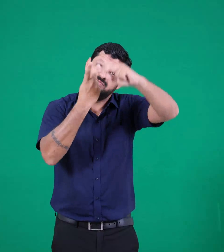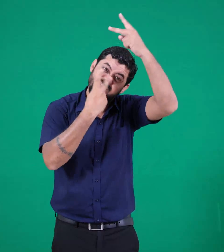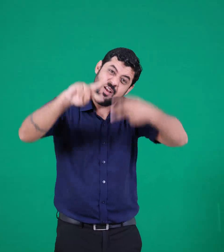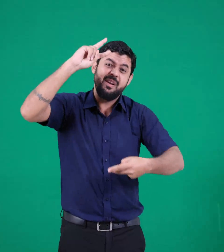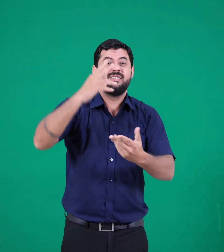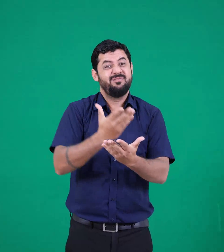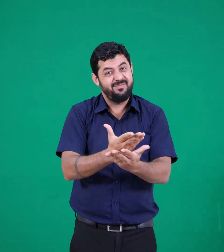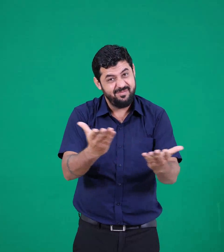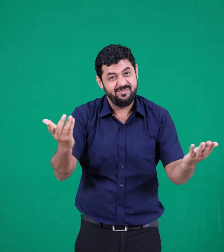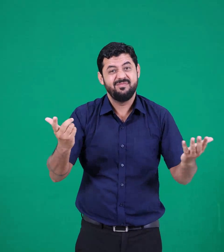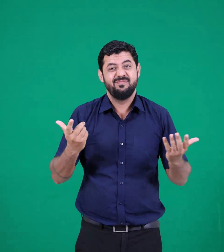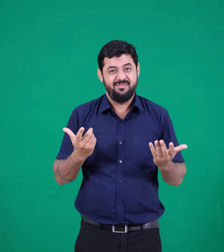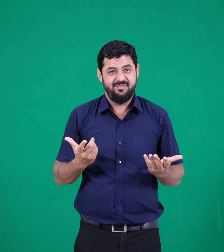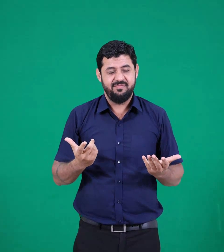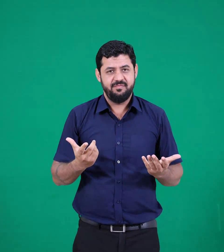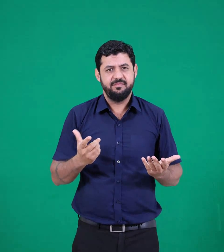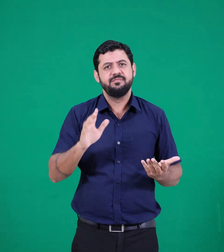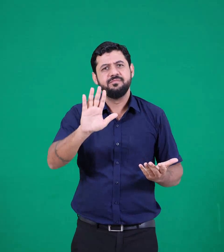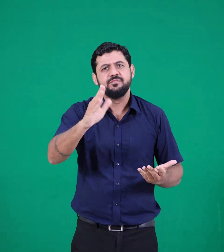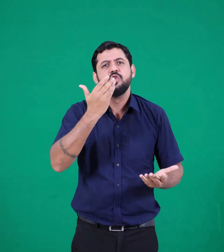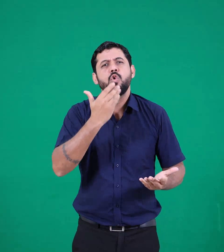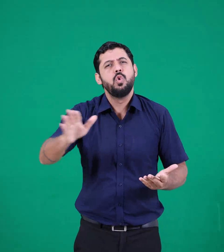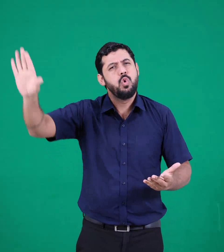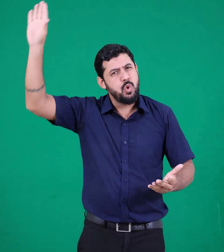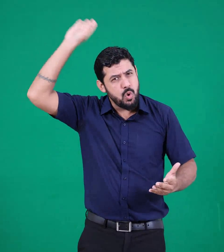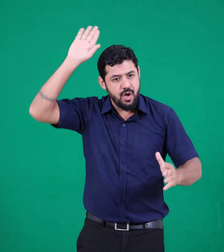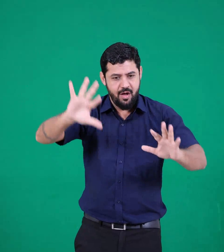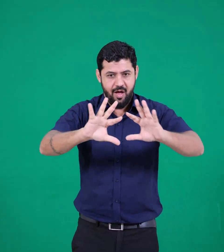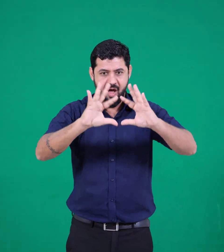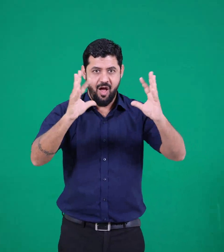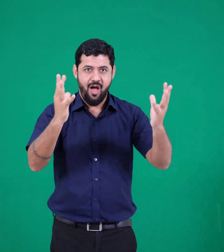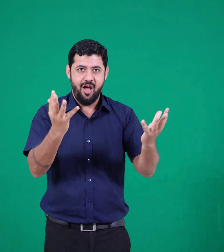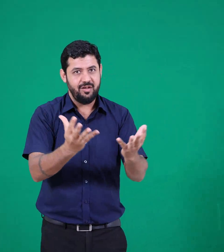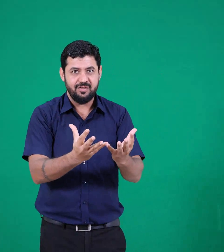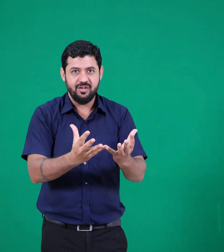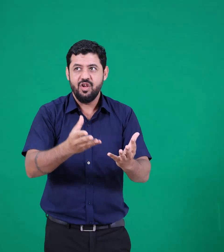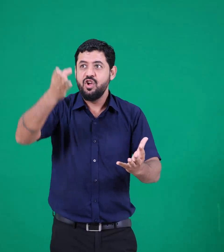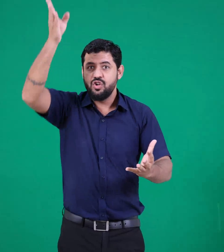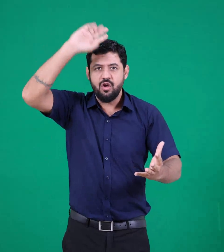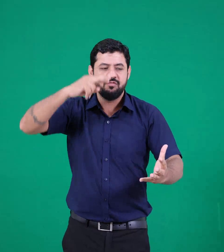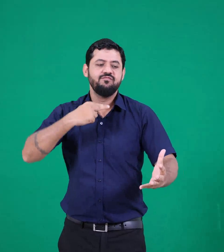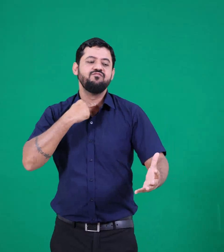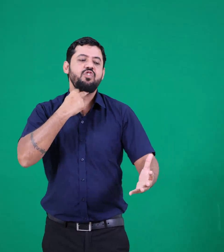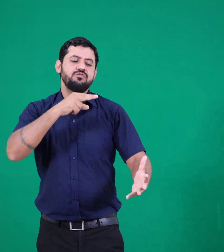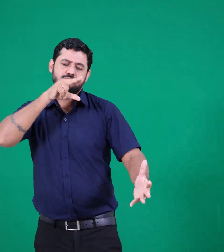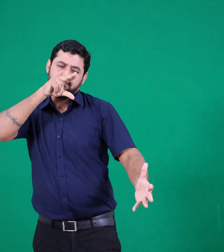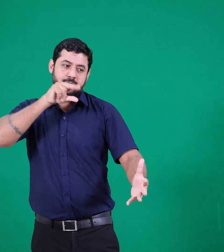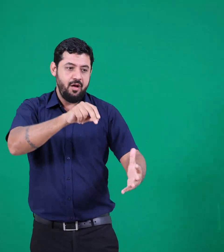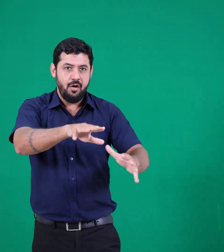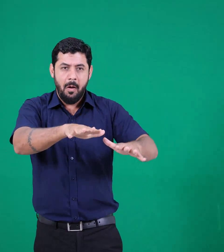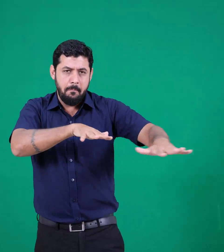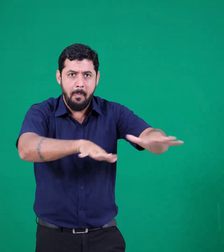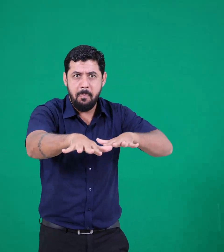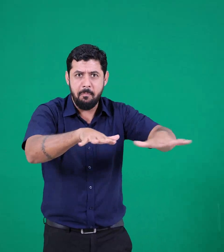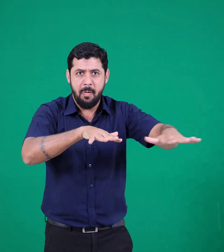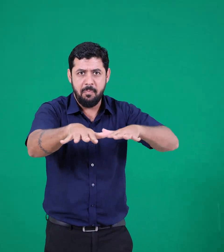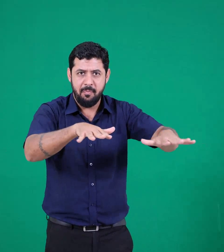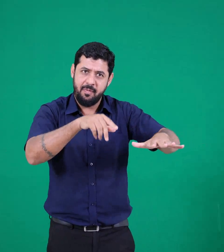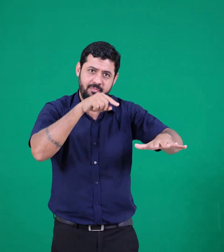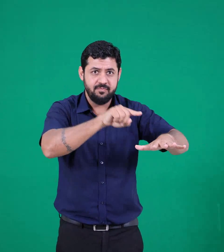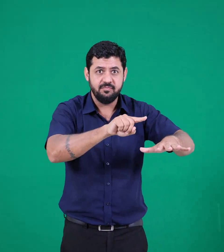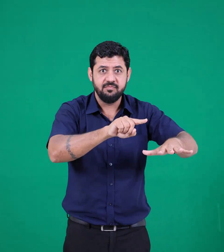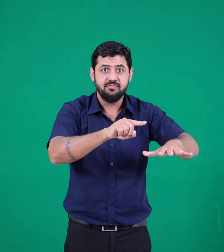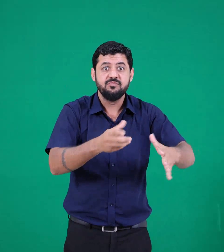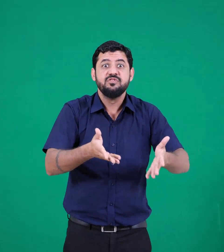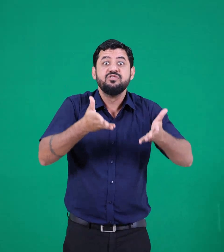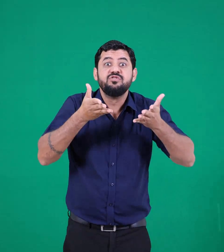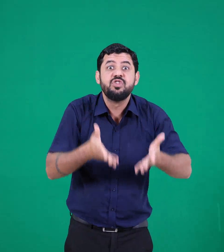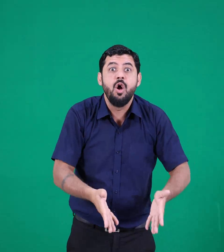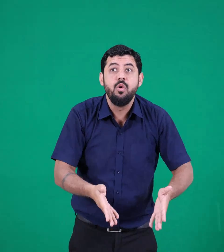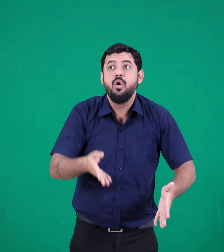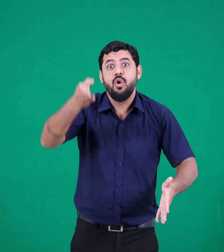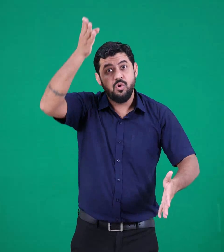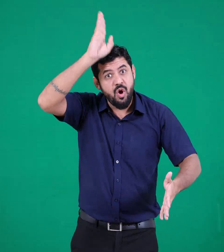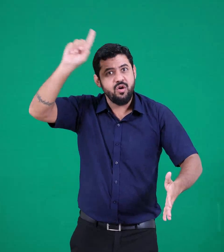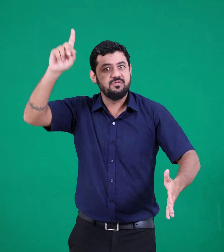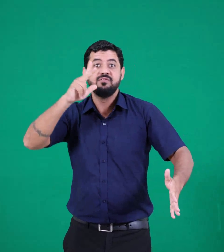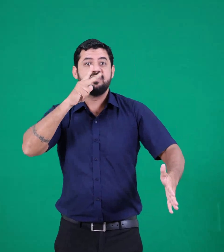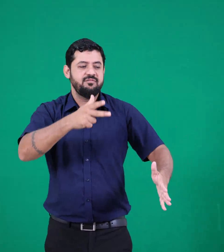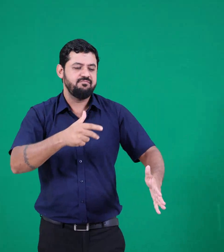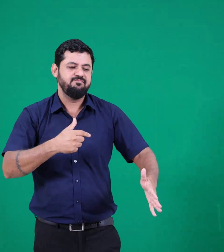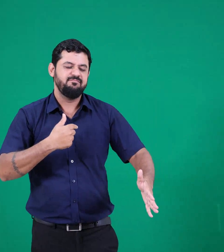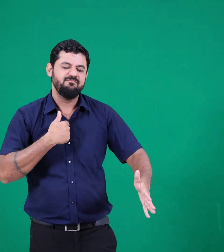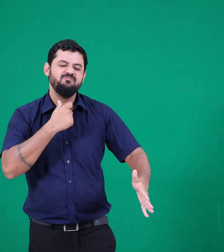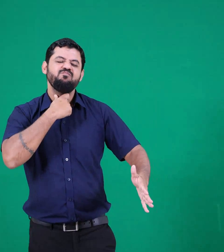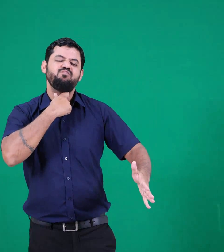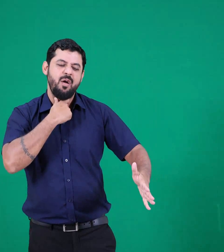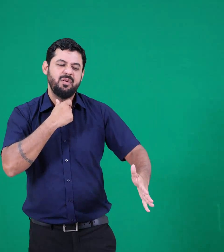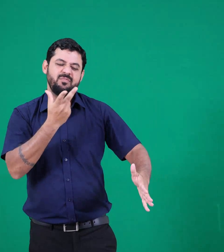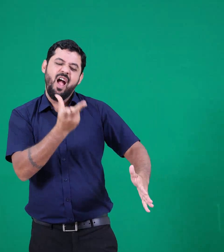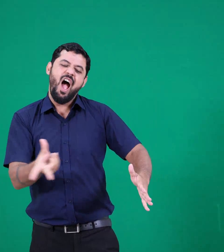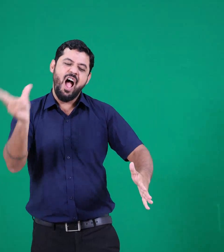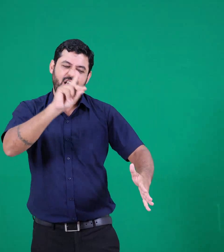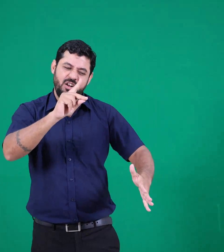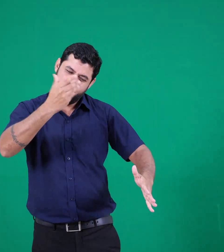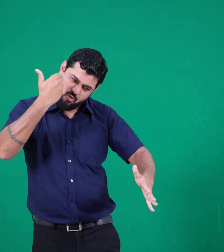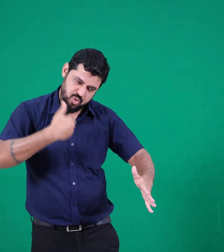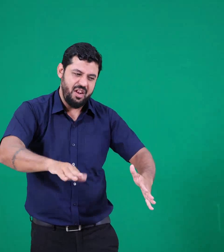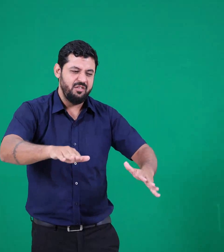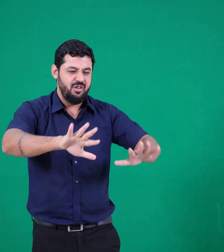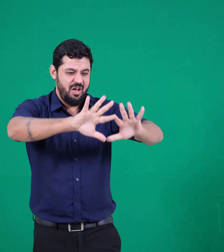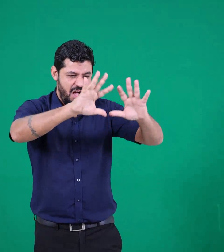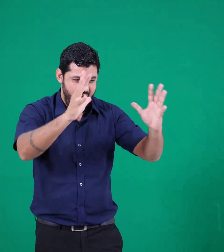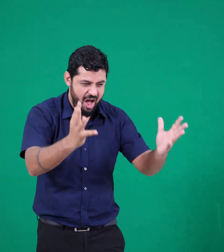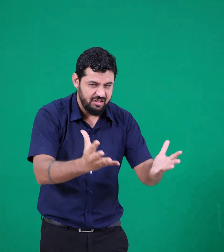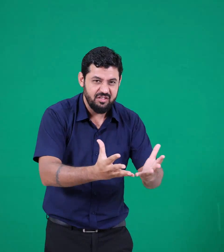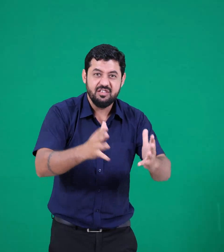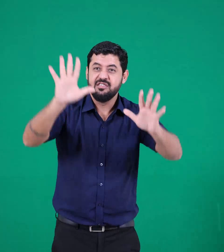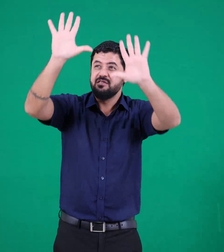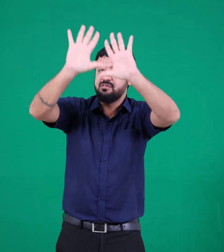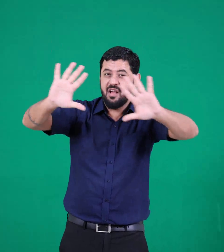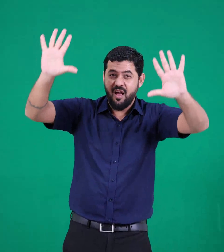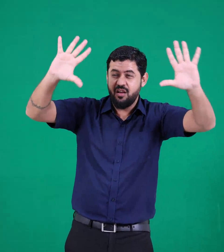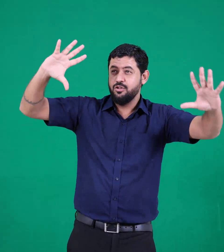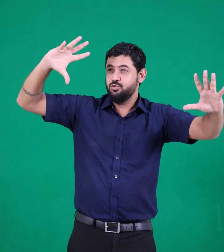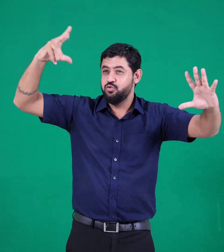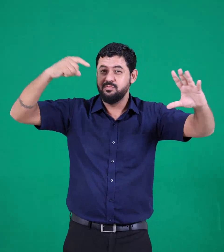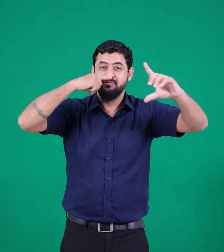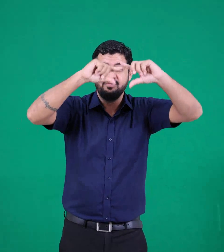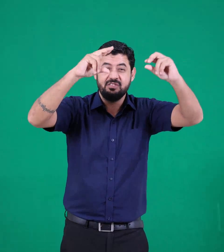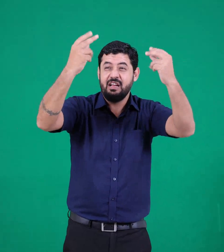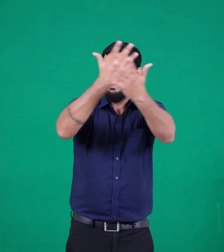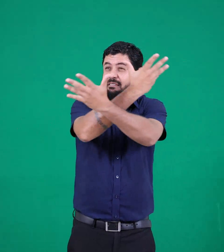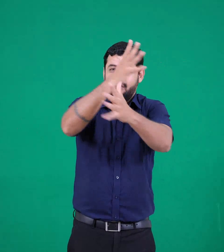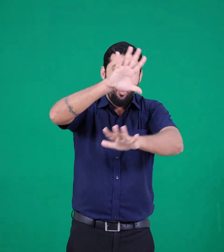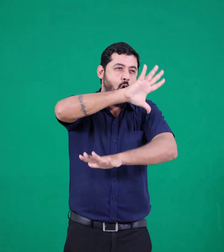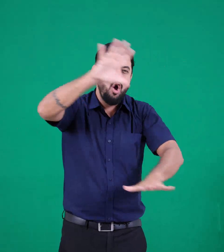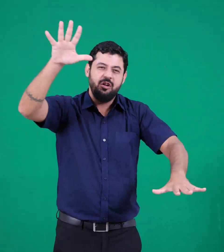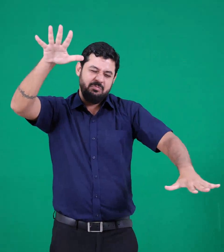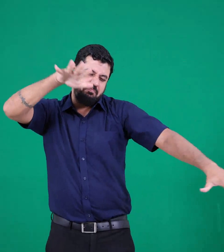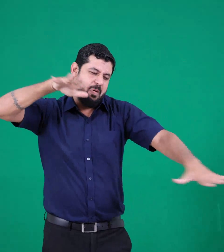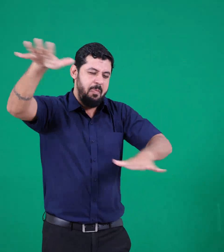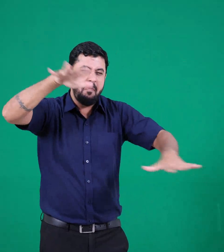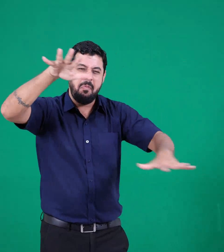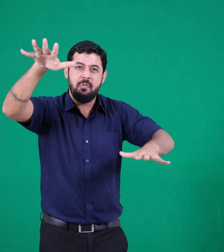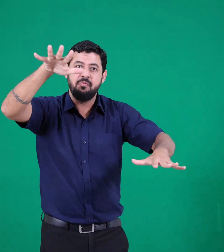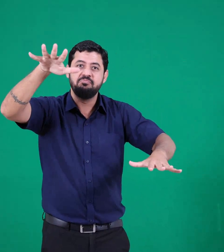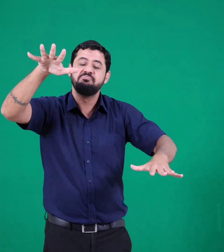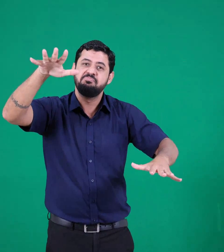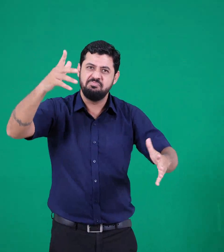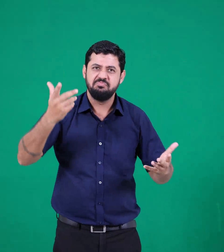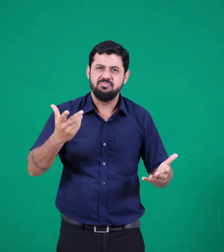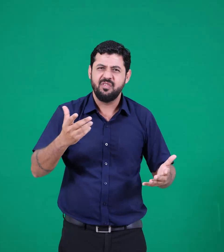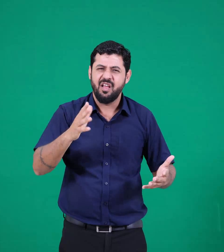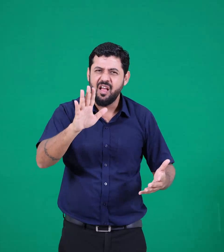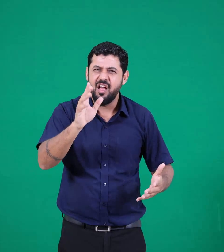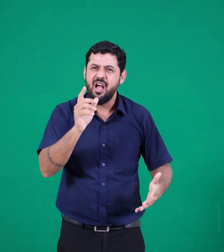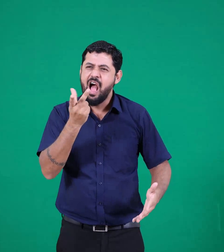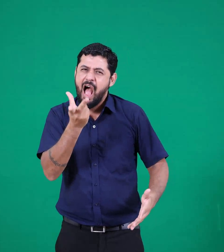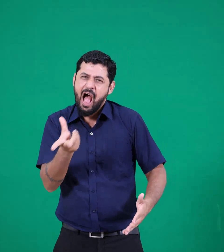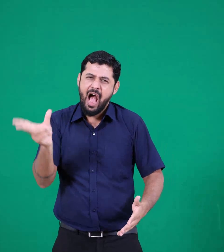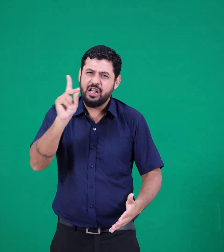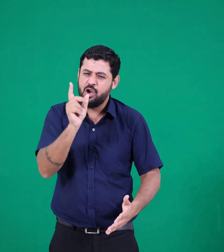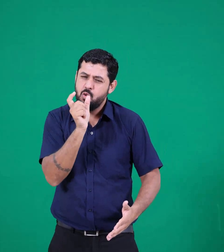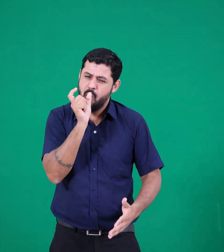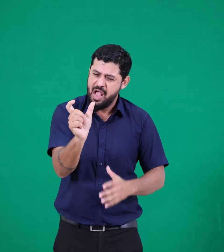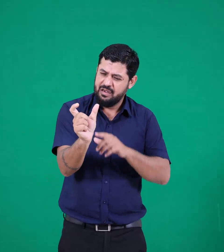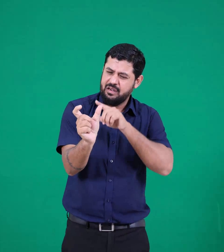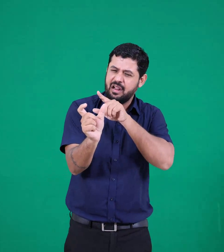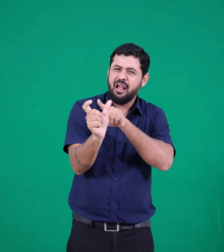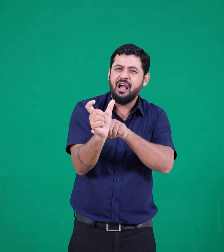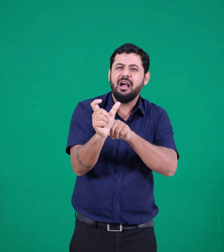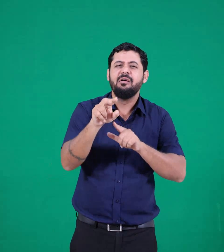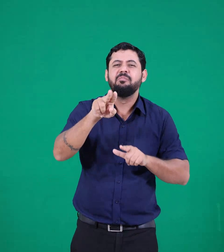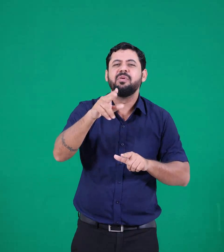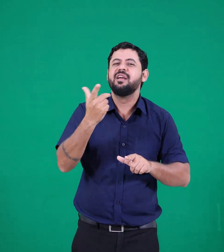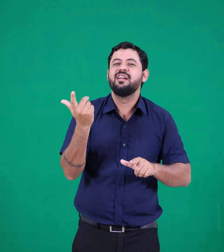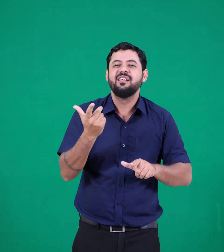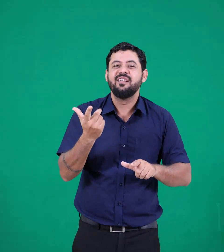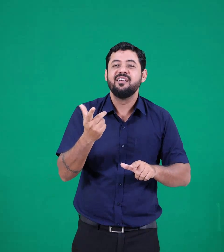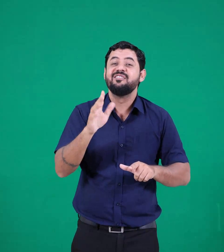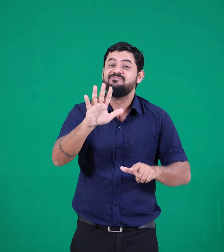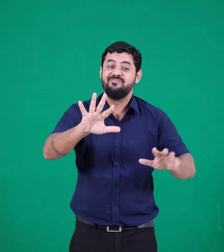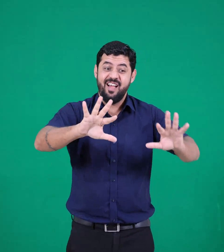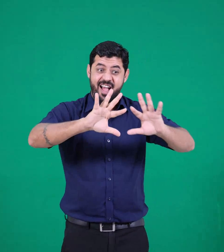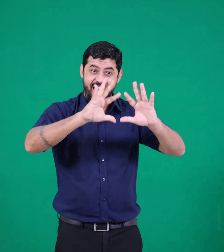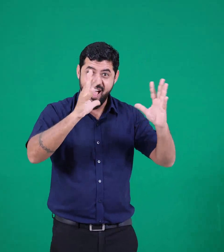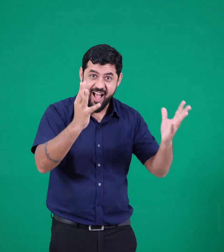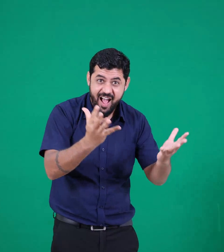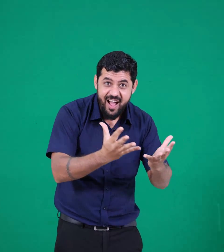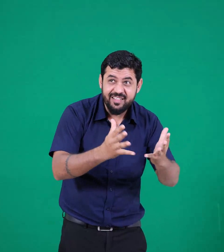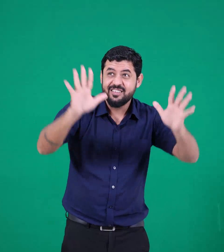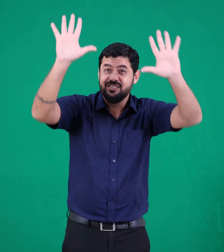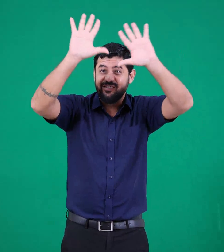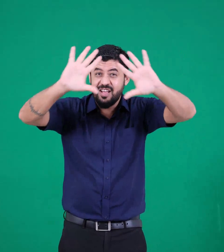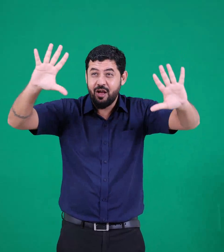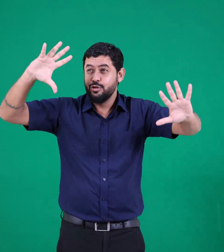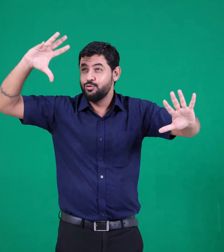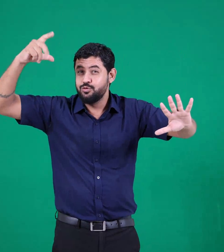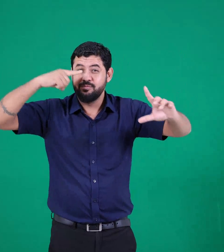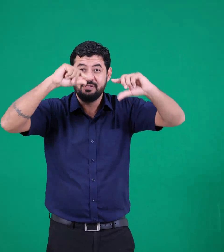At that time His voice shook the earth, but now He has promised, "Once more I will shake not only the earth, but heaven as well."